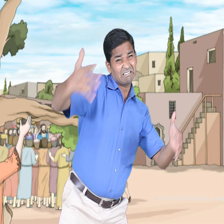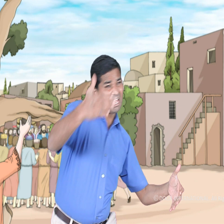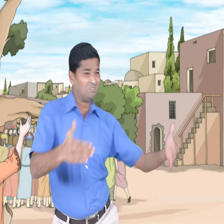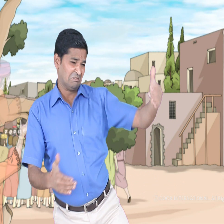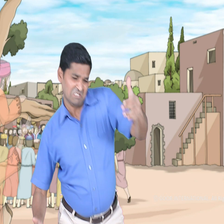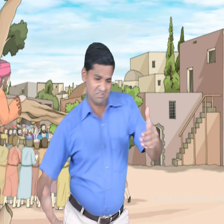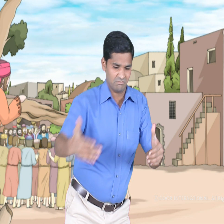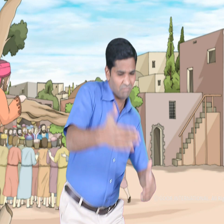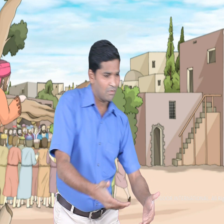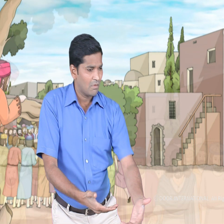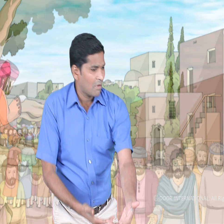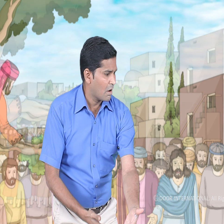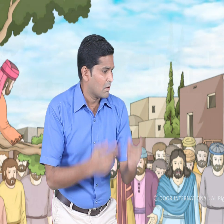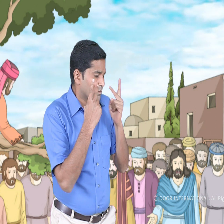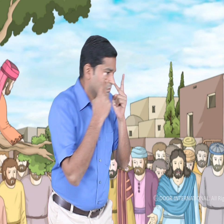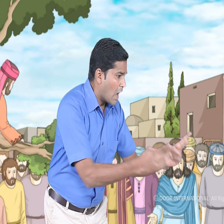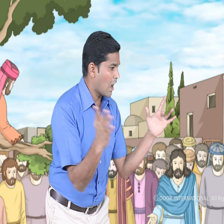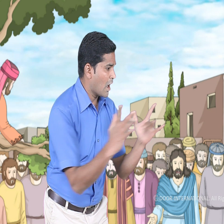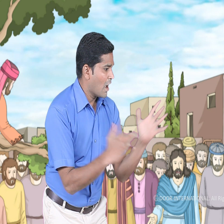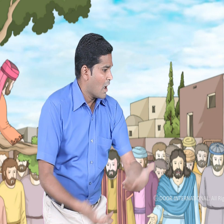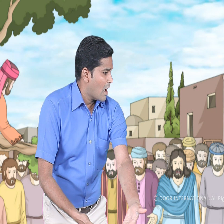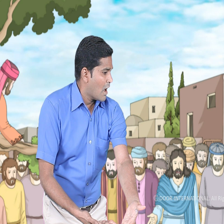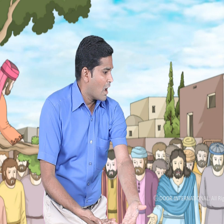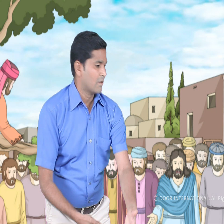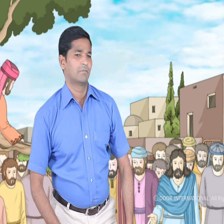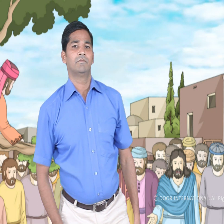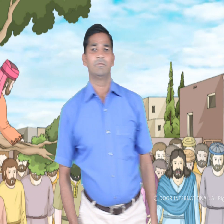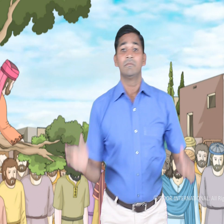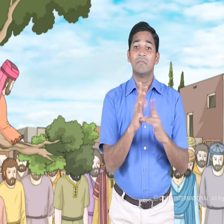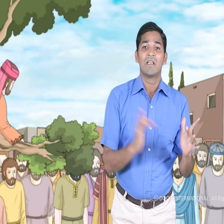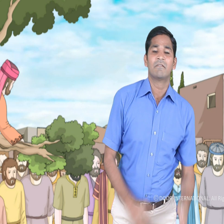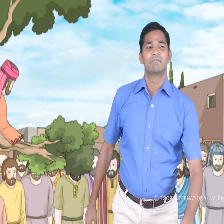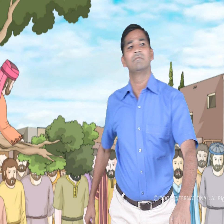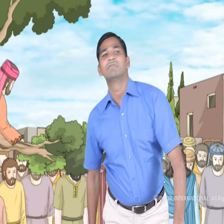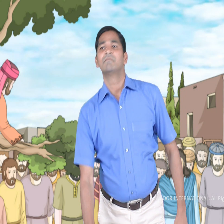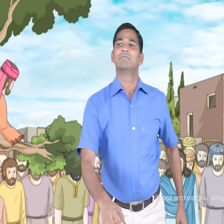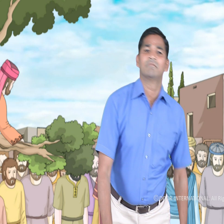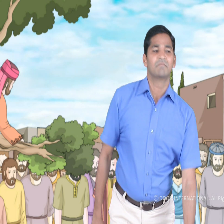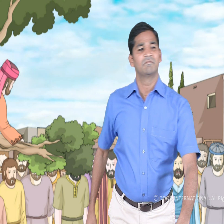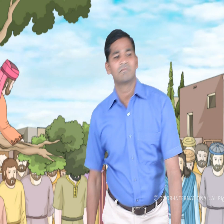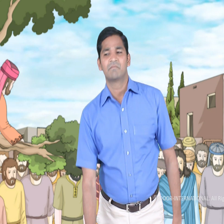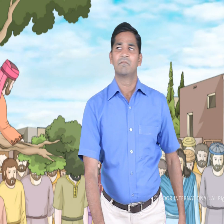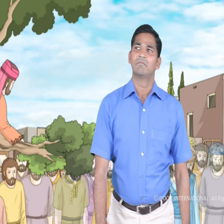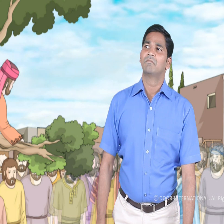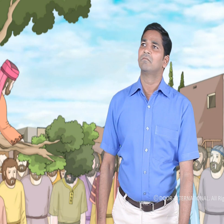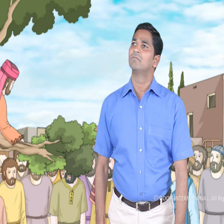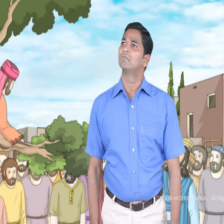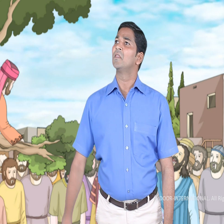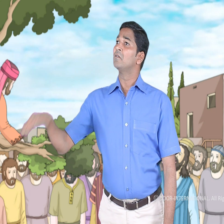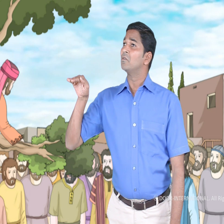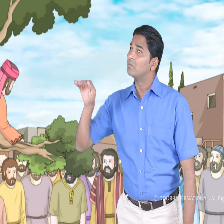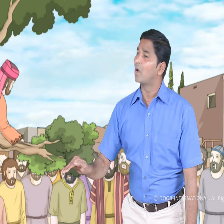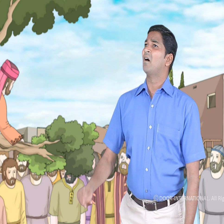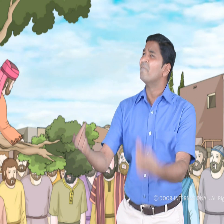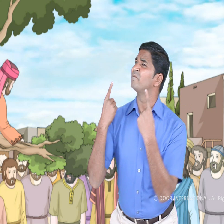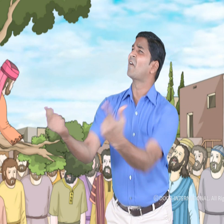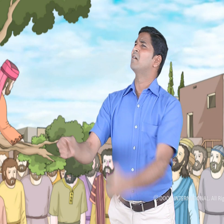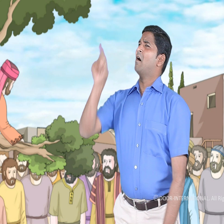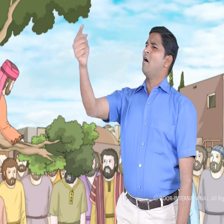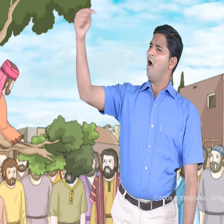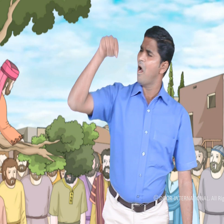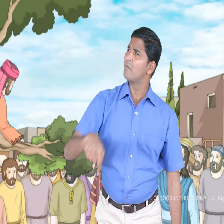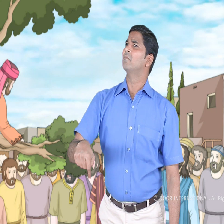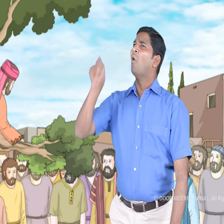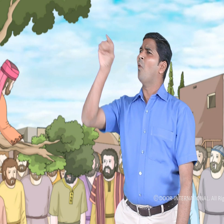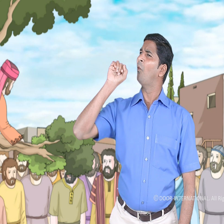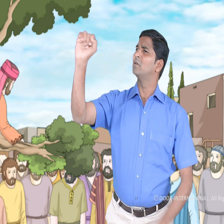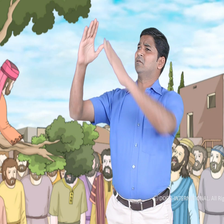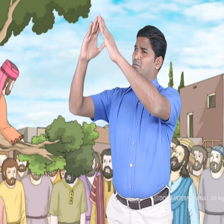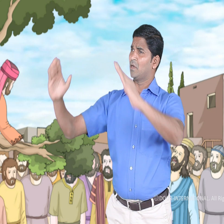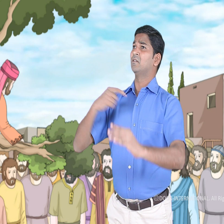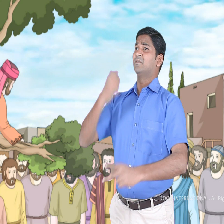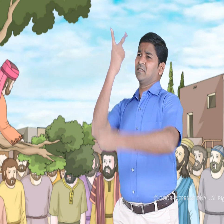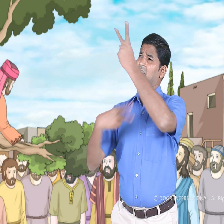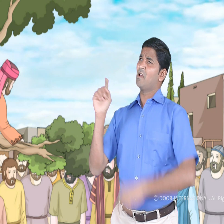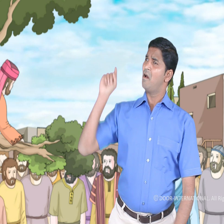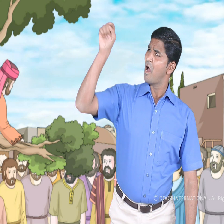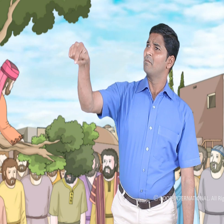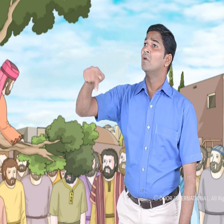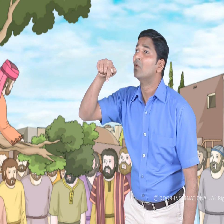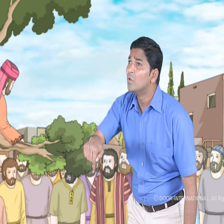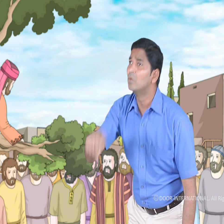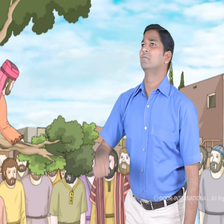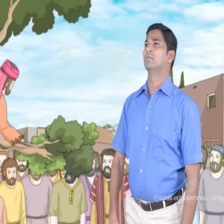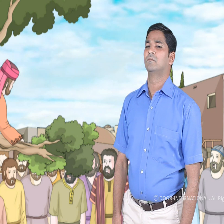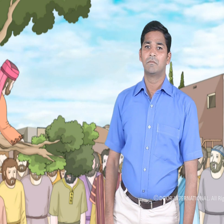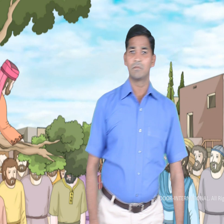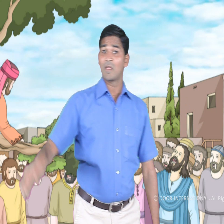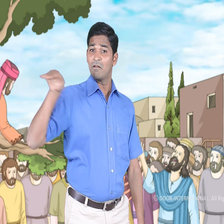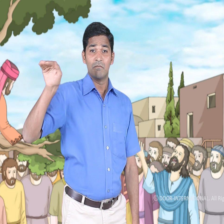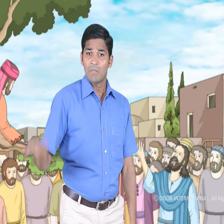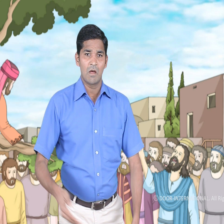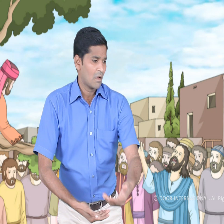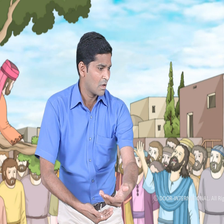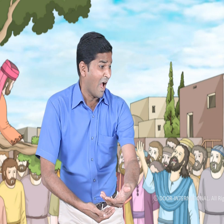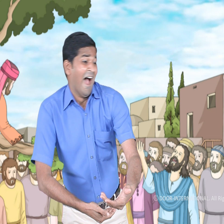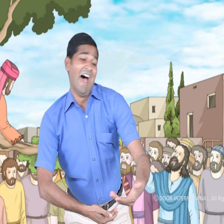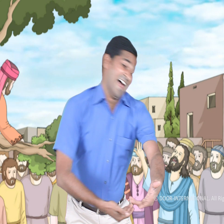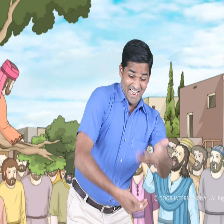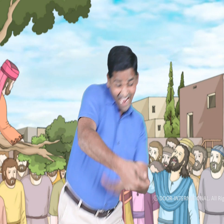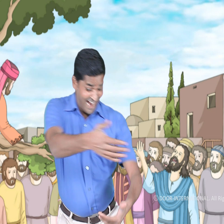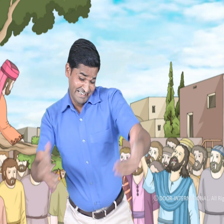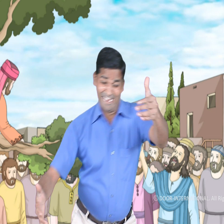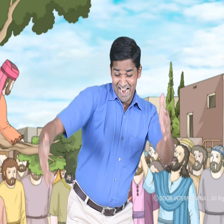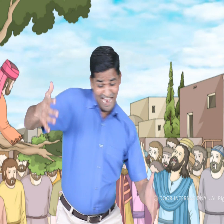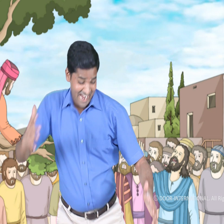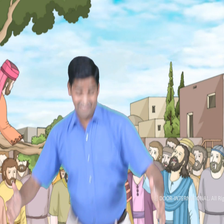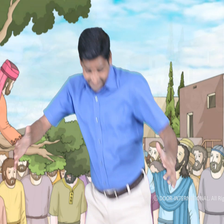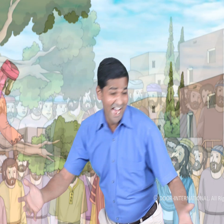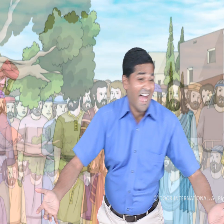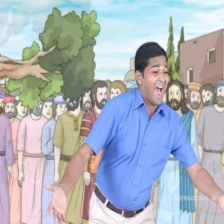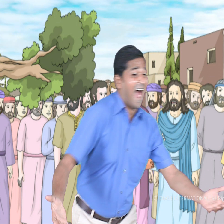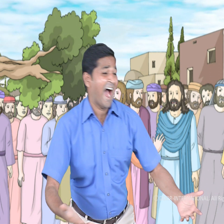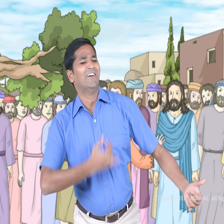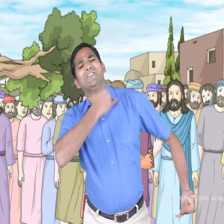When Jesus came to that place, He looked up and said, “Zacchaeus, hurry down, for I must stay at your house today.”